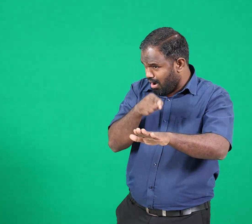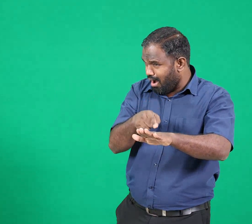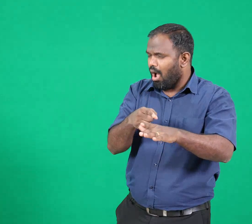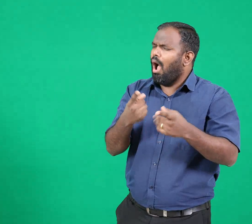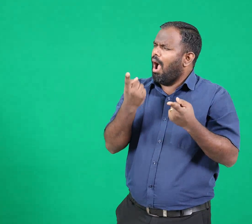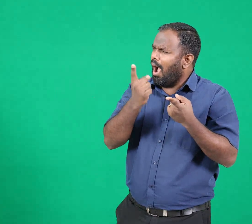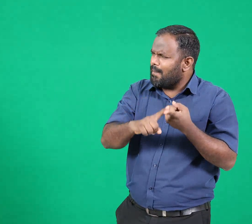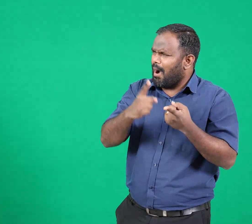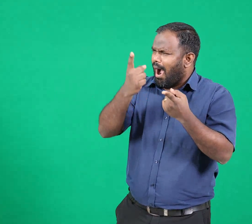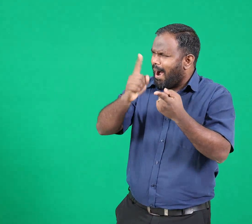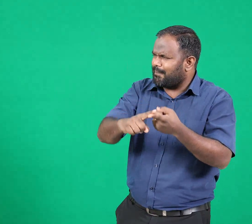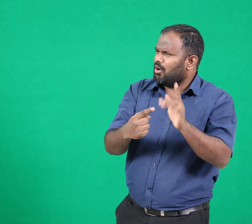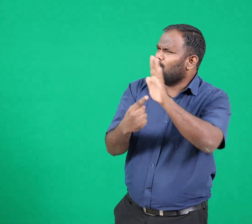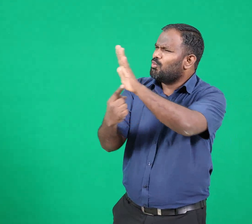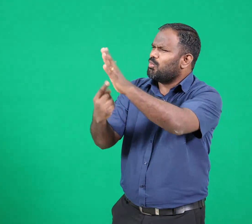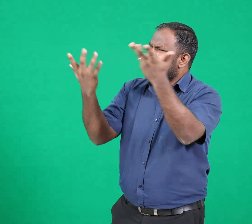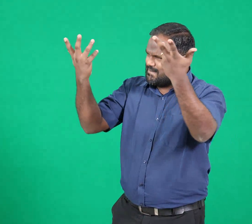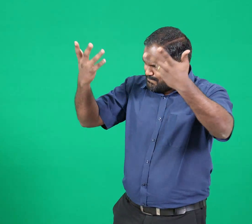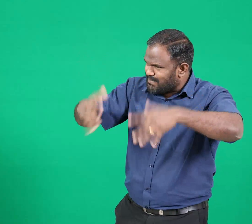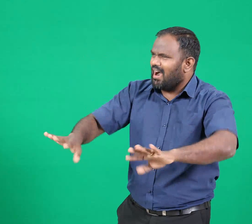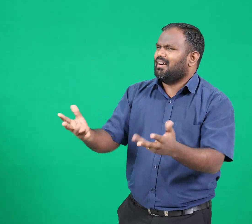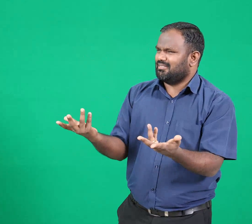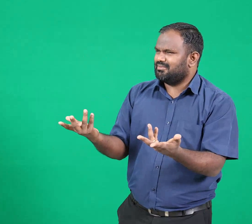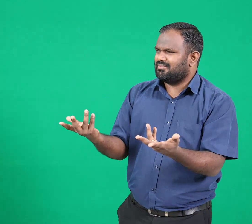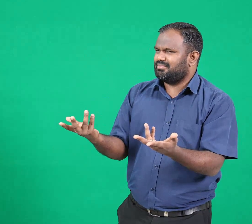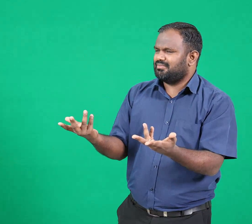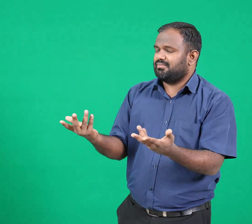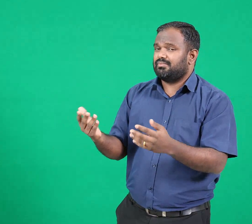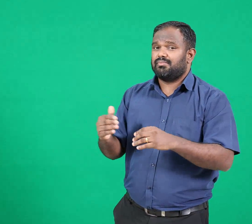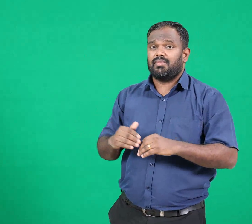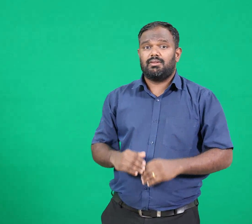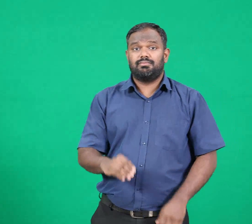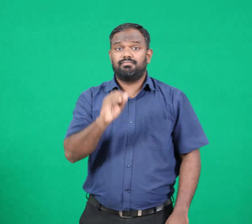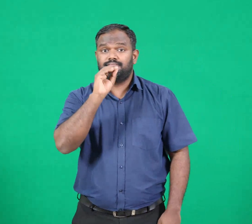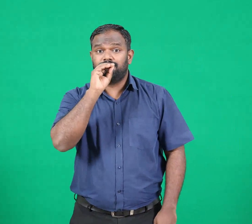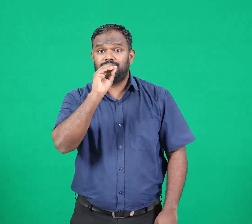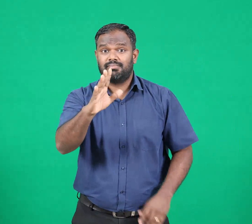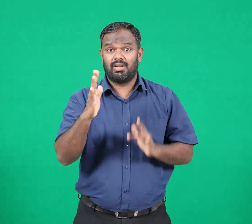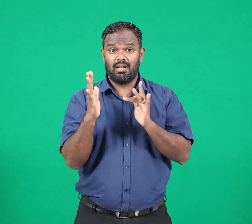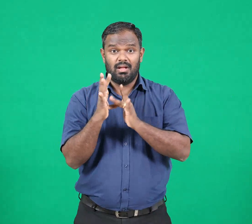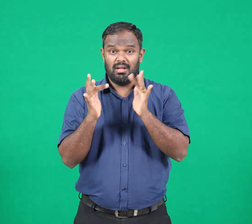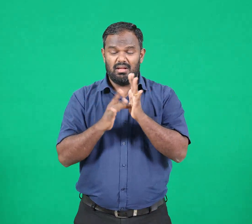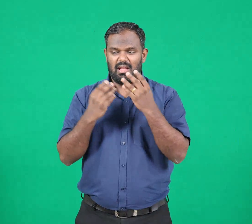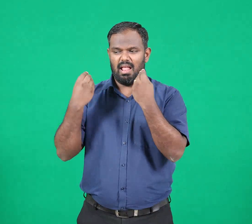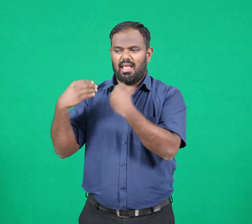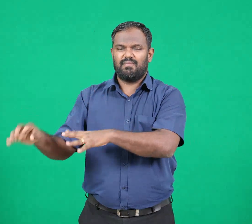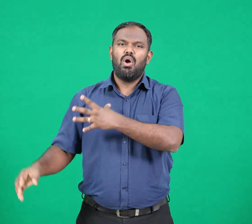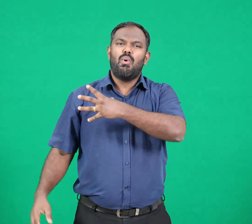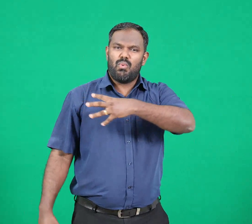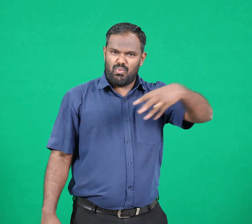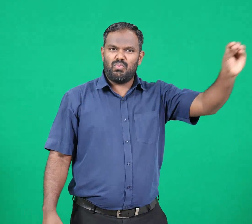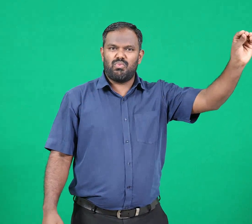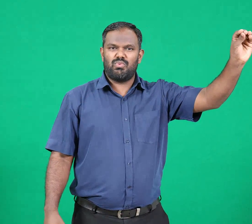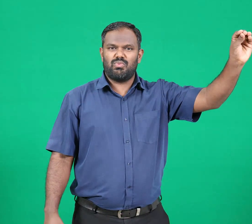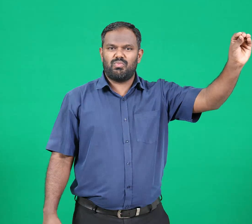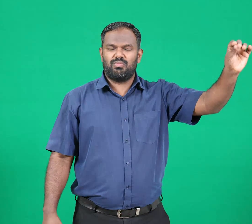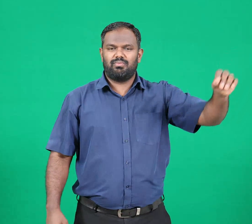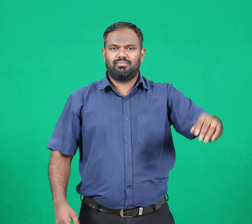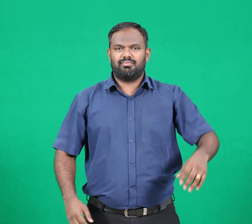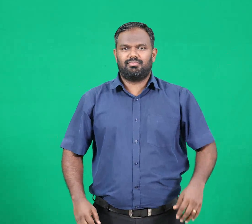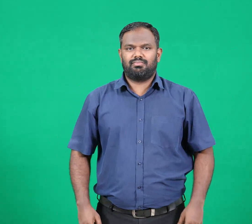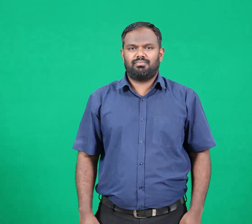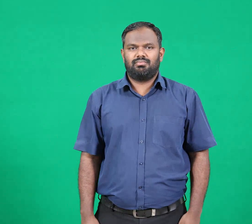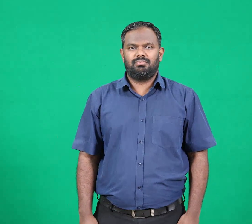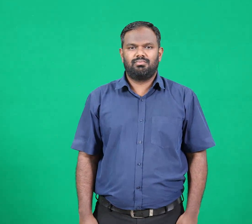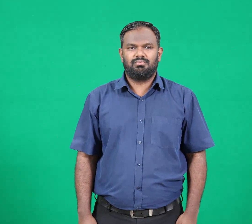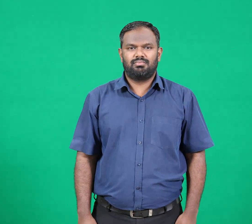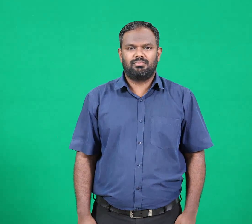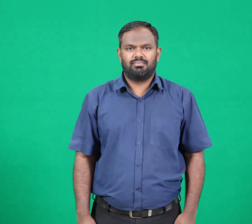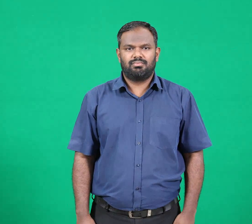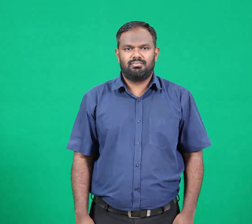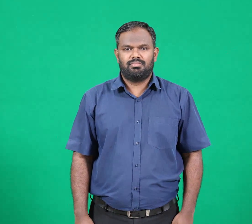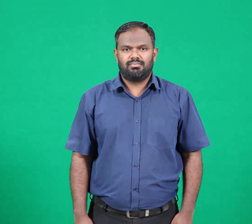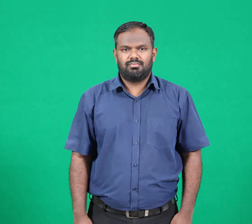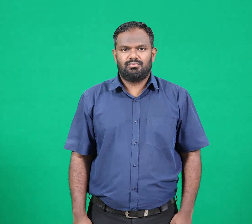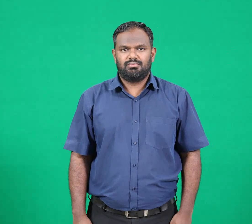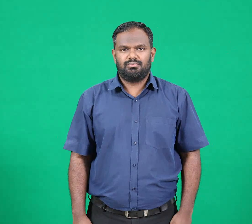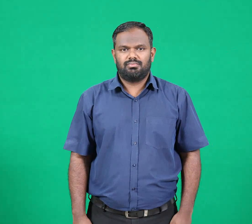Then He left them and went away.